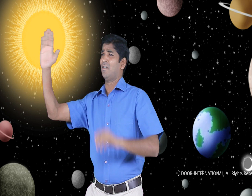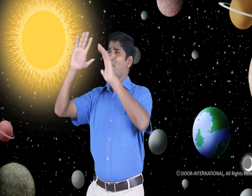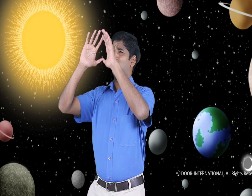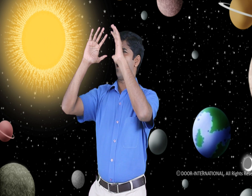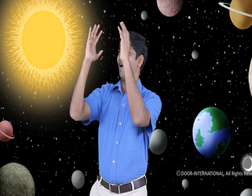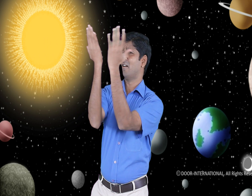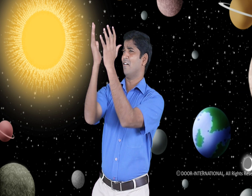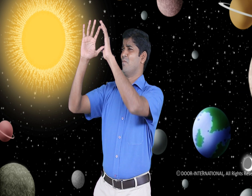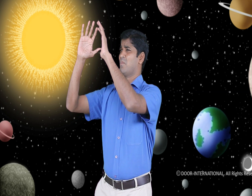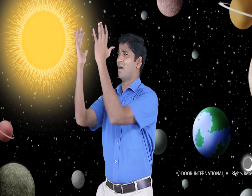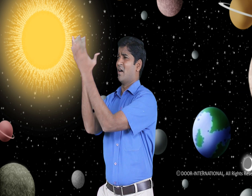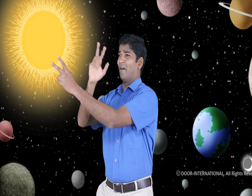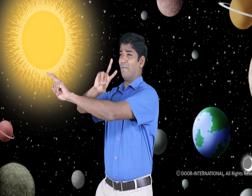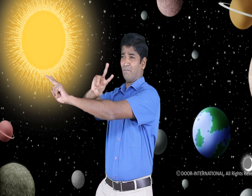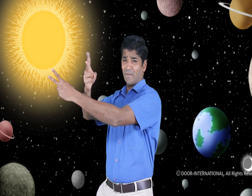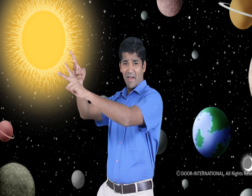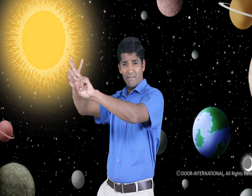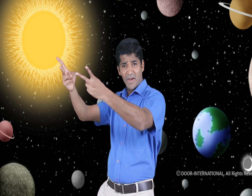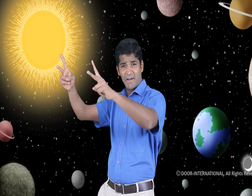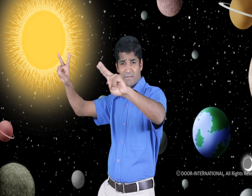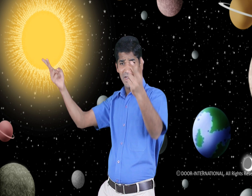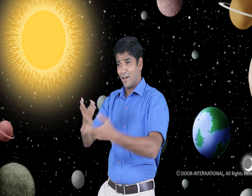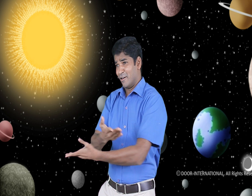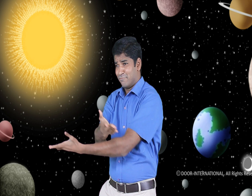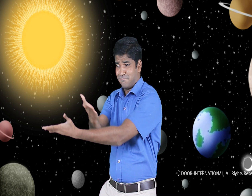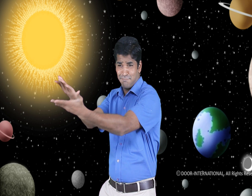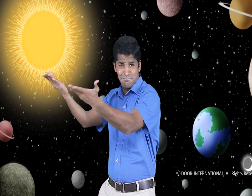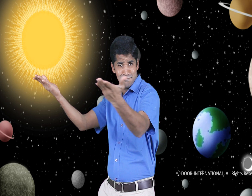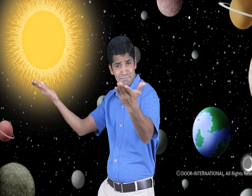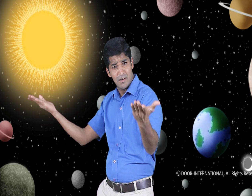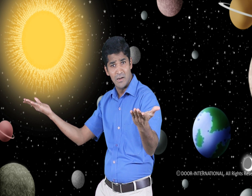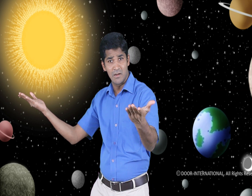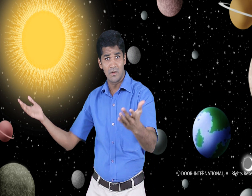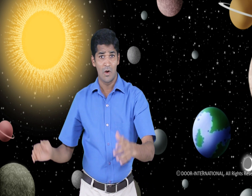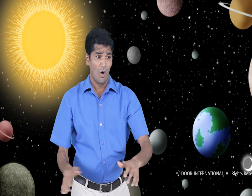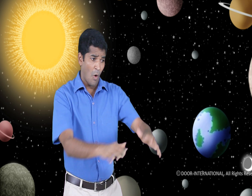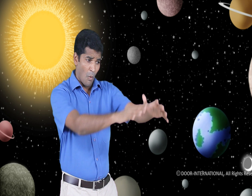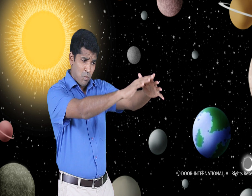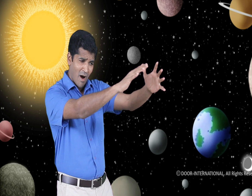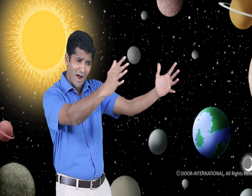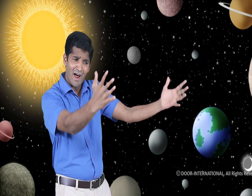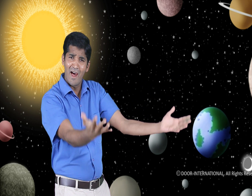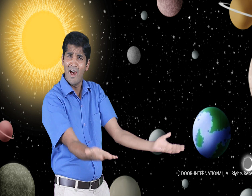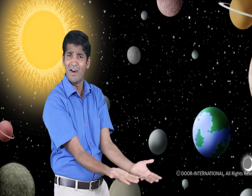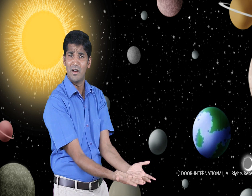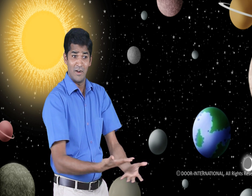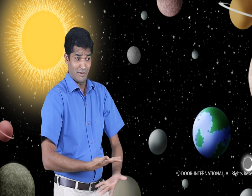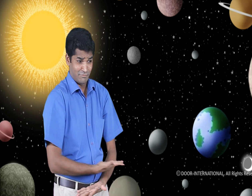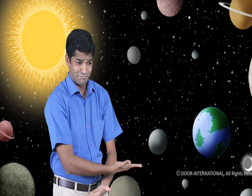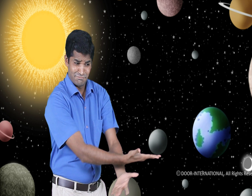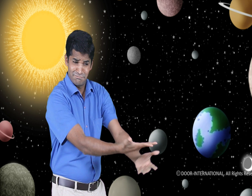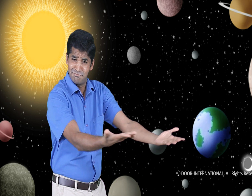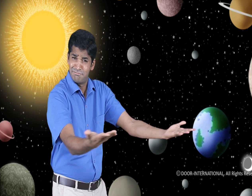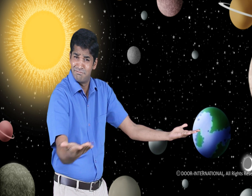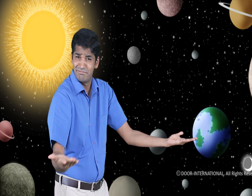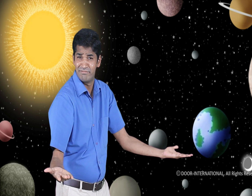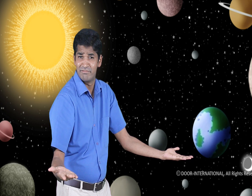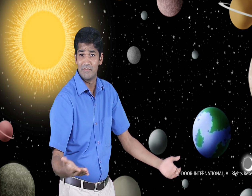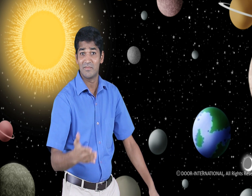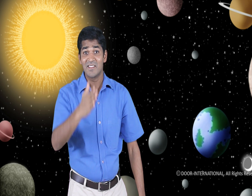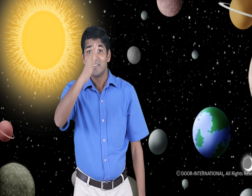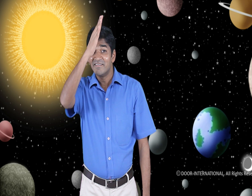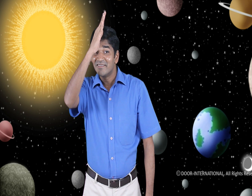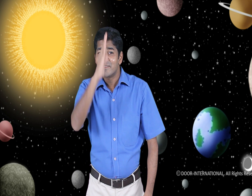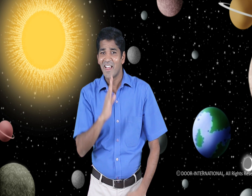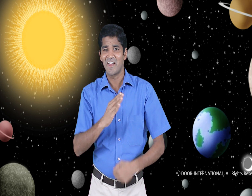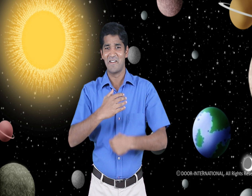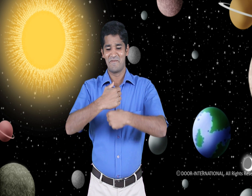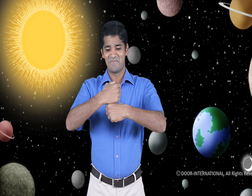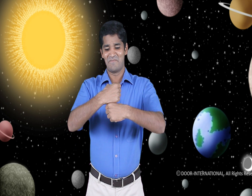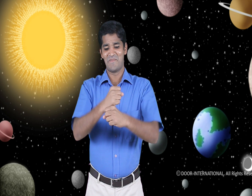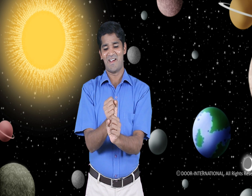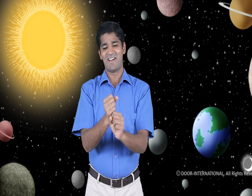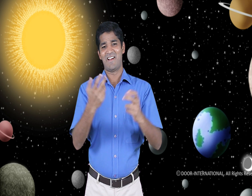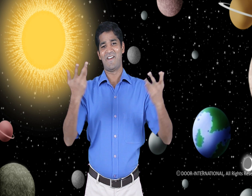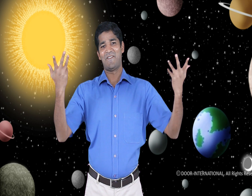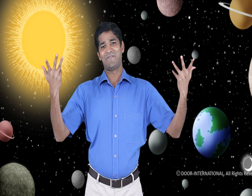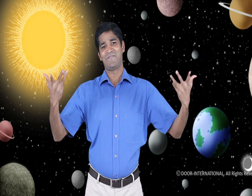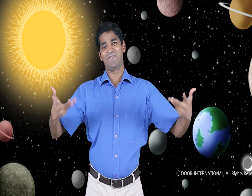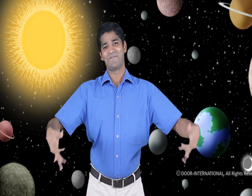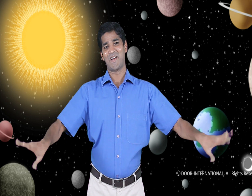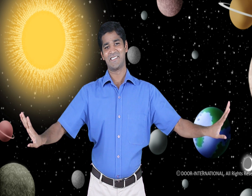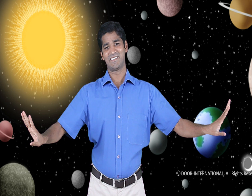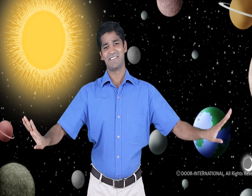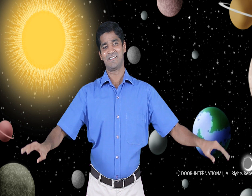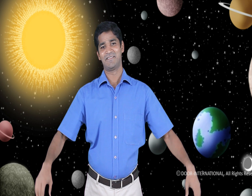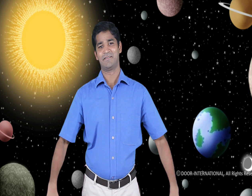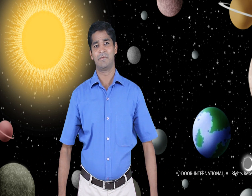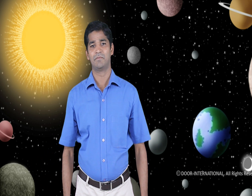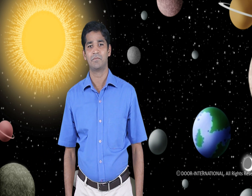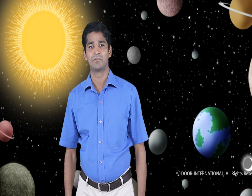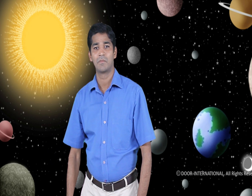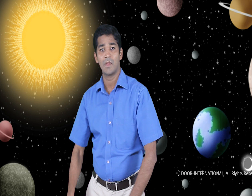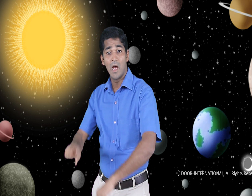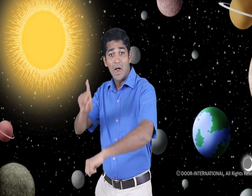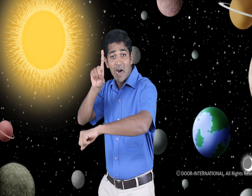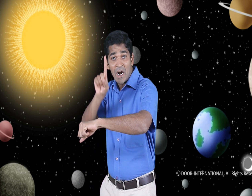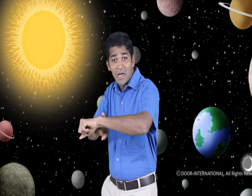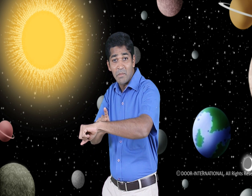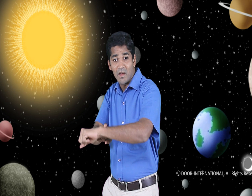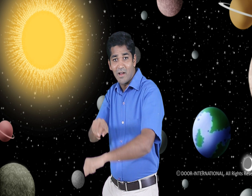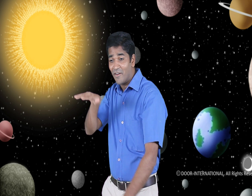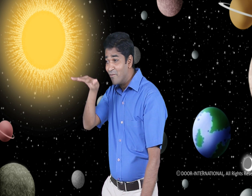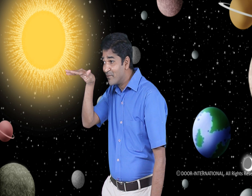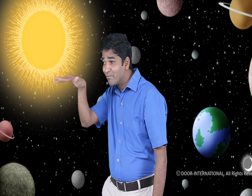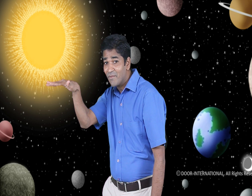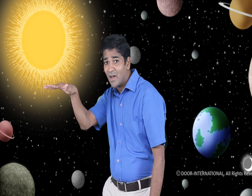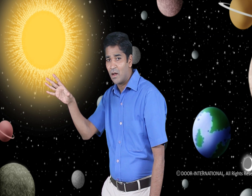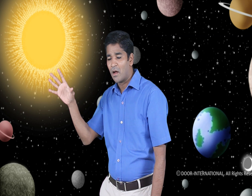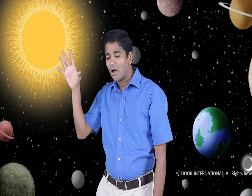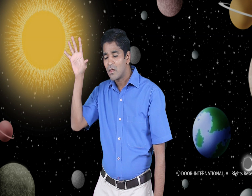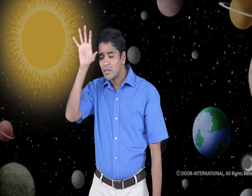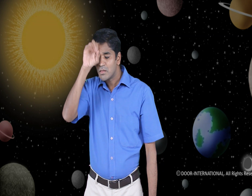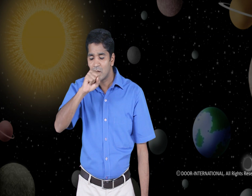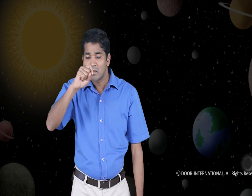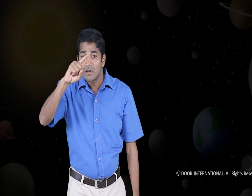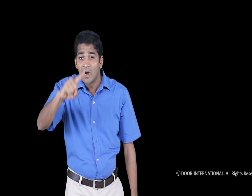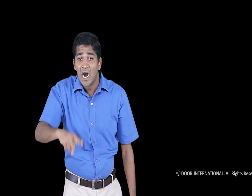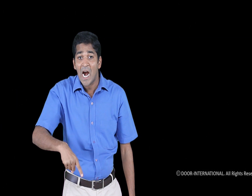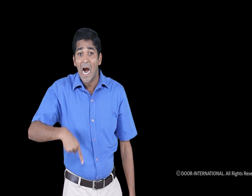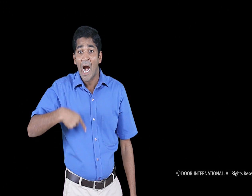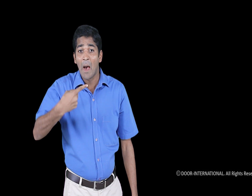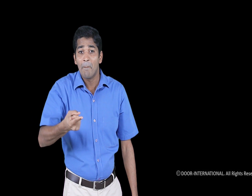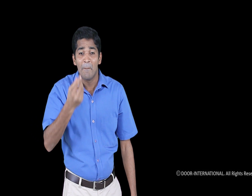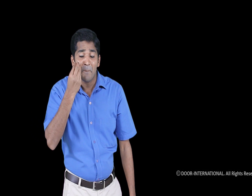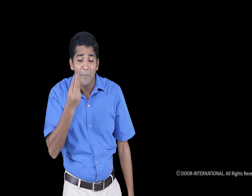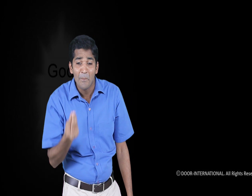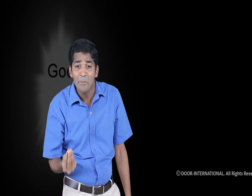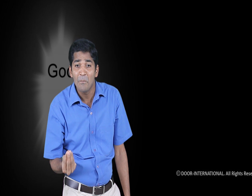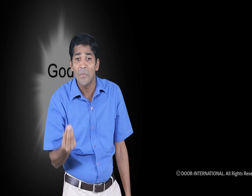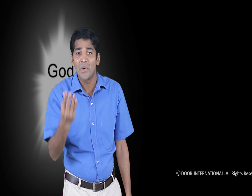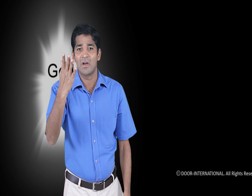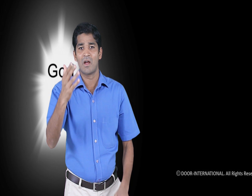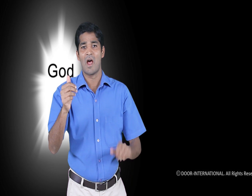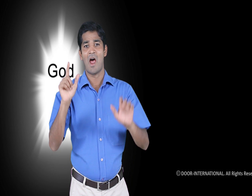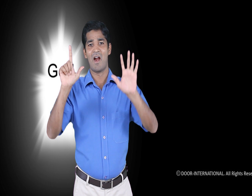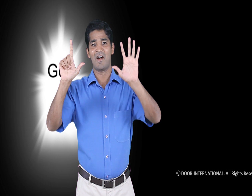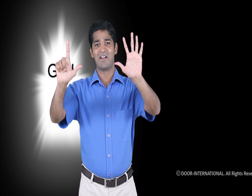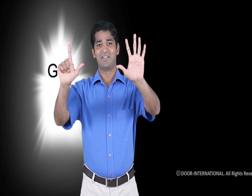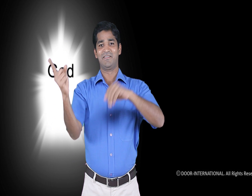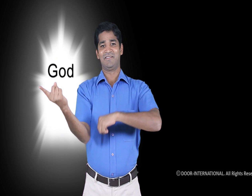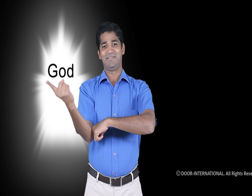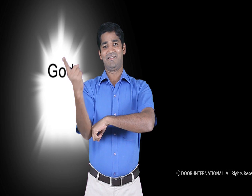Thus the heavens and the earth were completed in all their vast array.